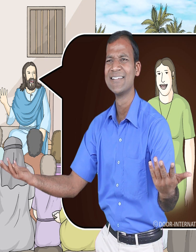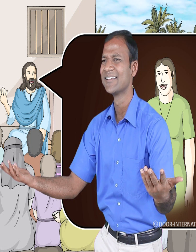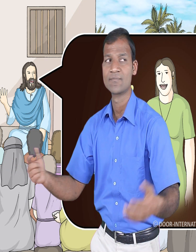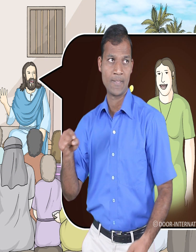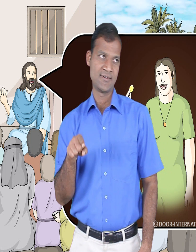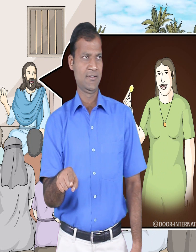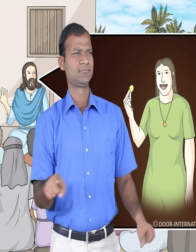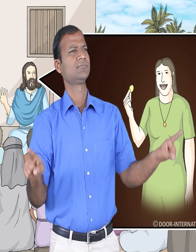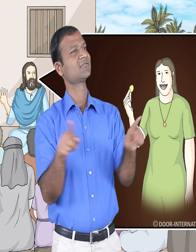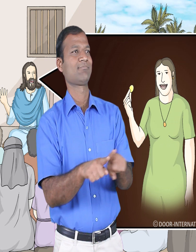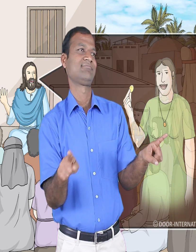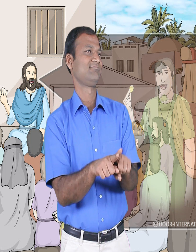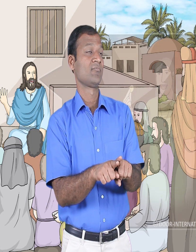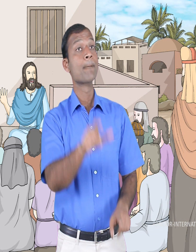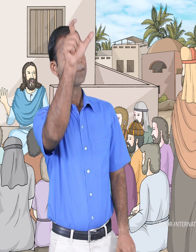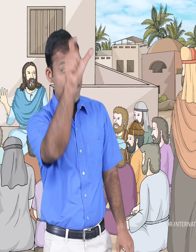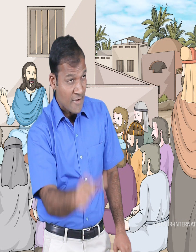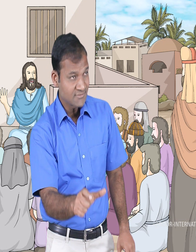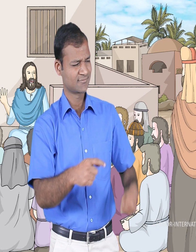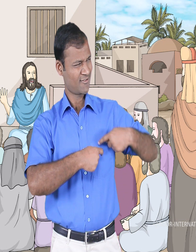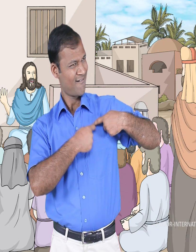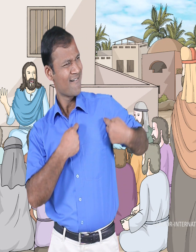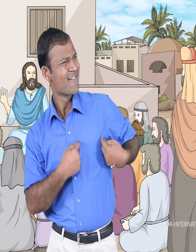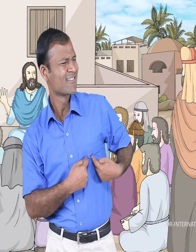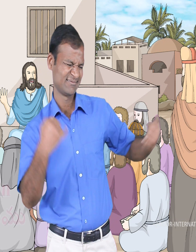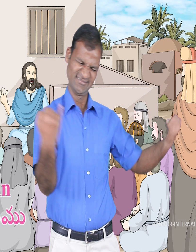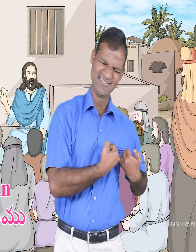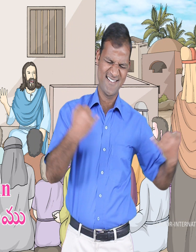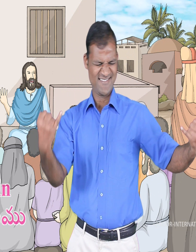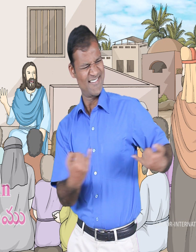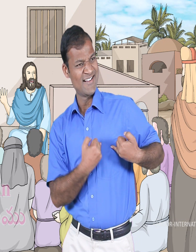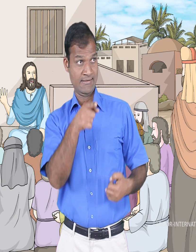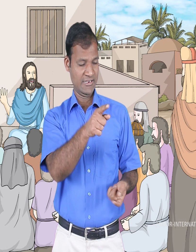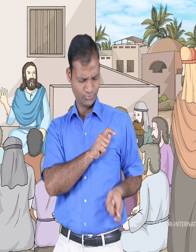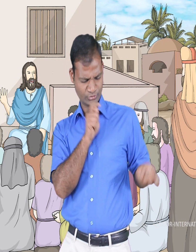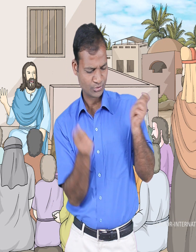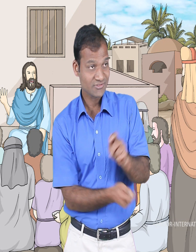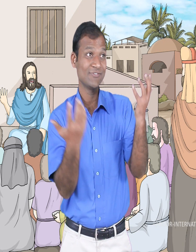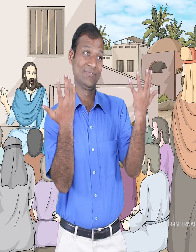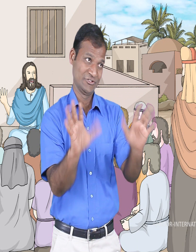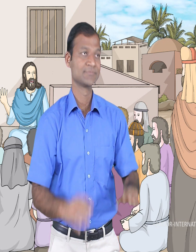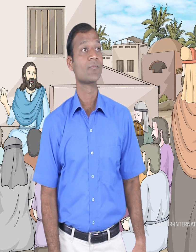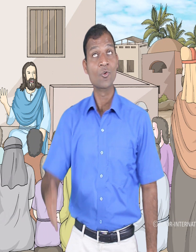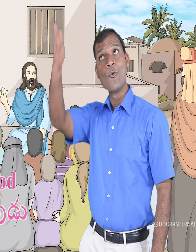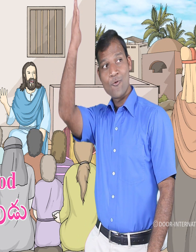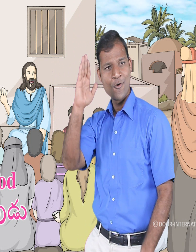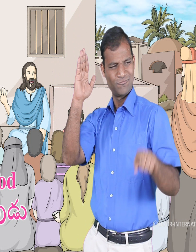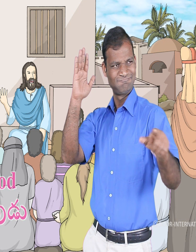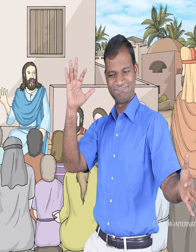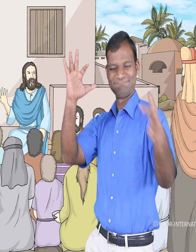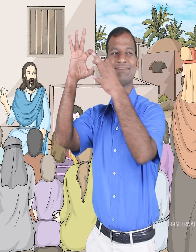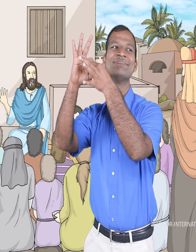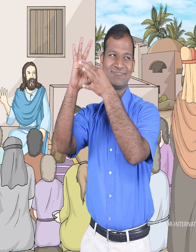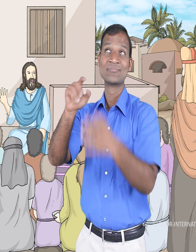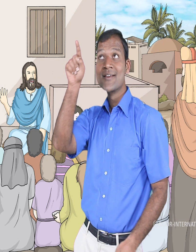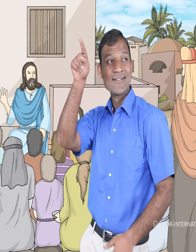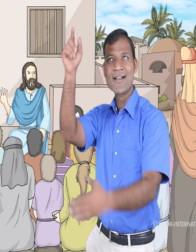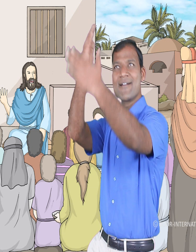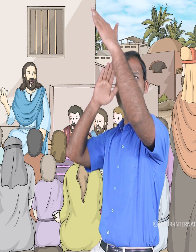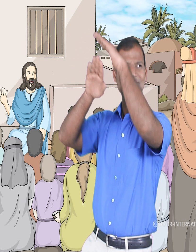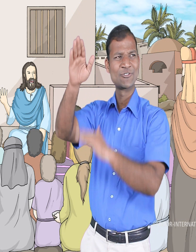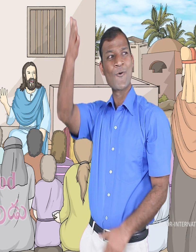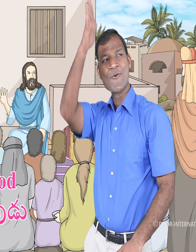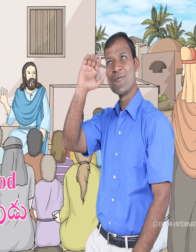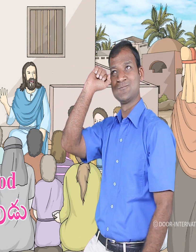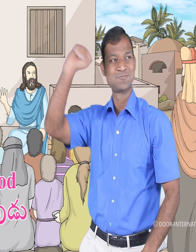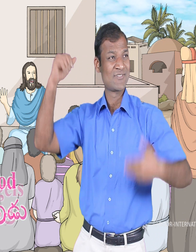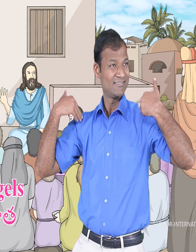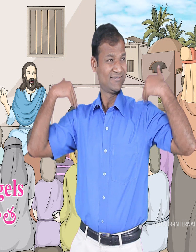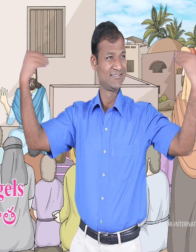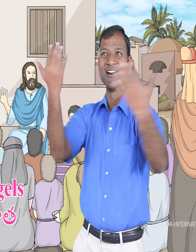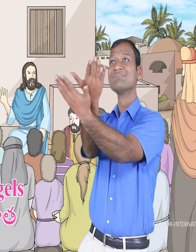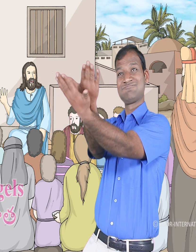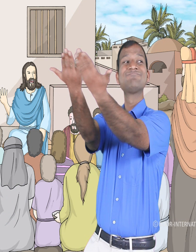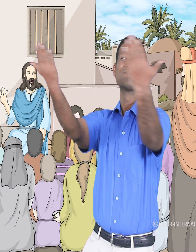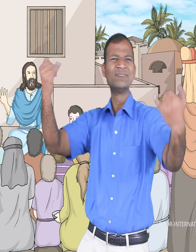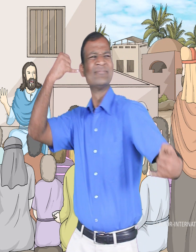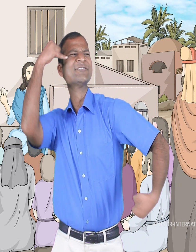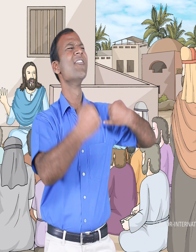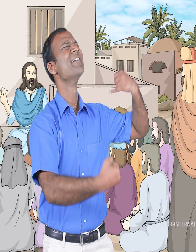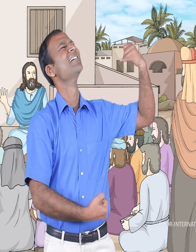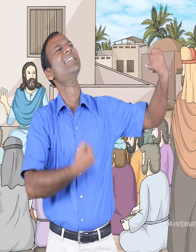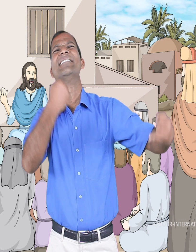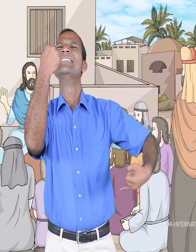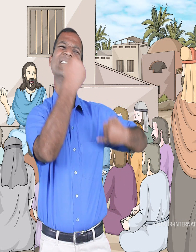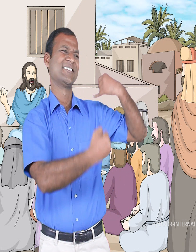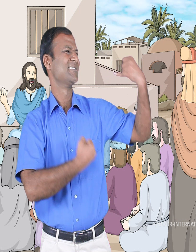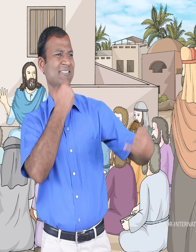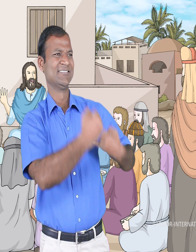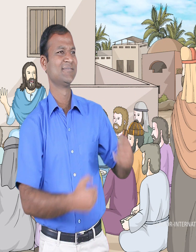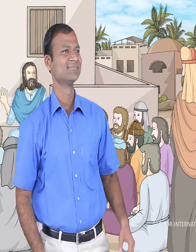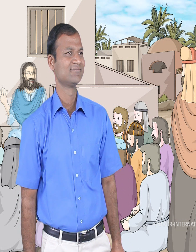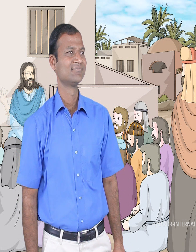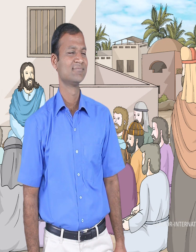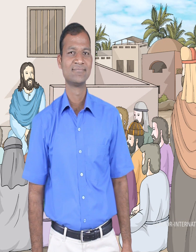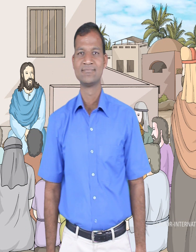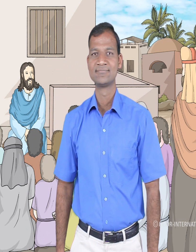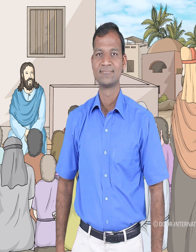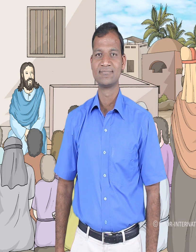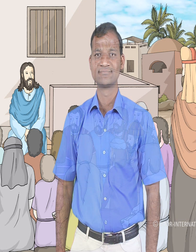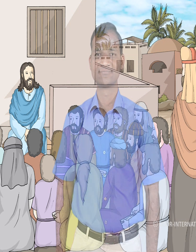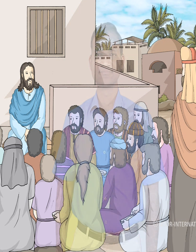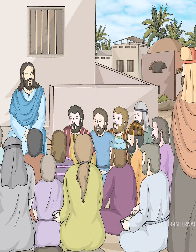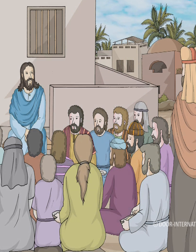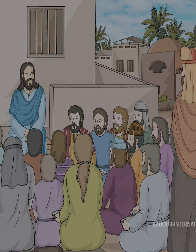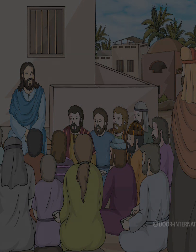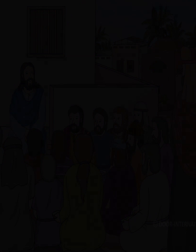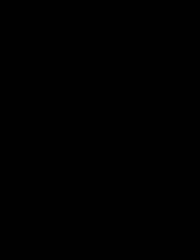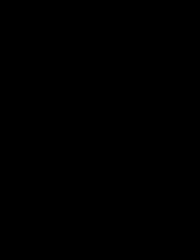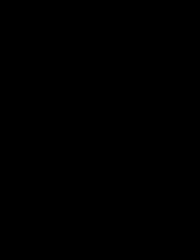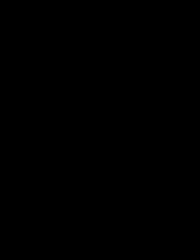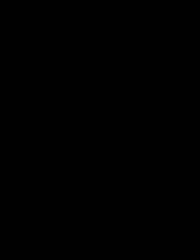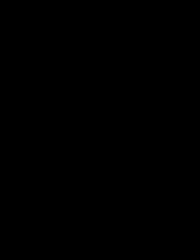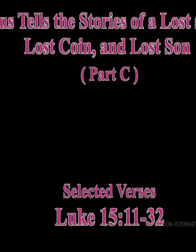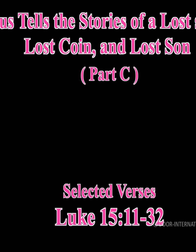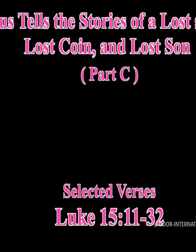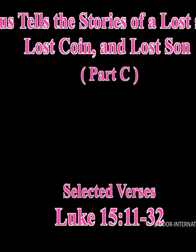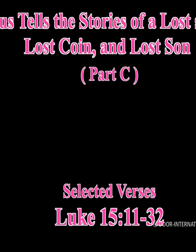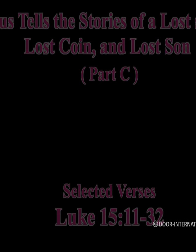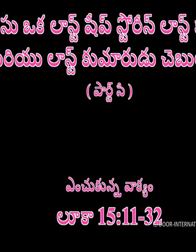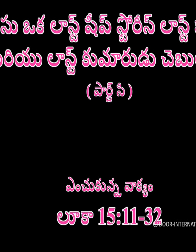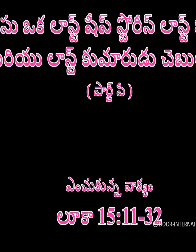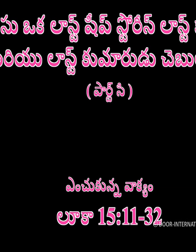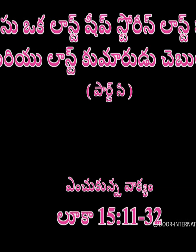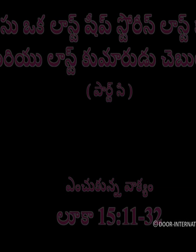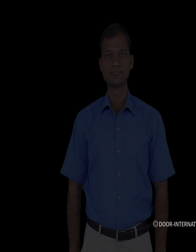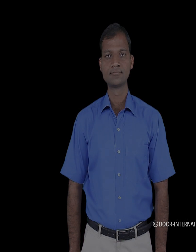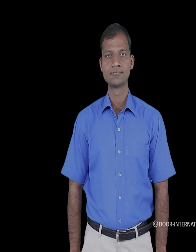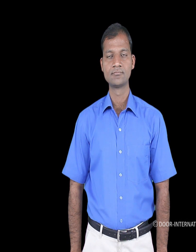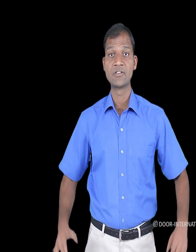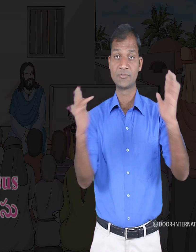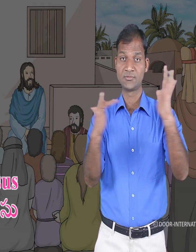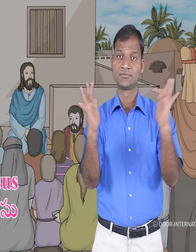In the same way, I tell you, there is joy in the presence of God’s angels over one sinner who repents.”